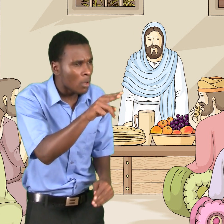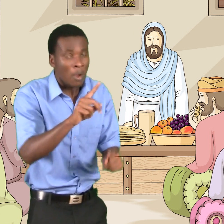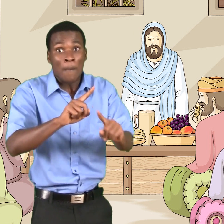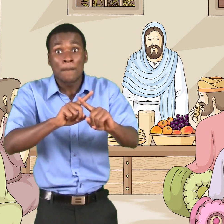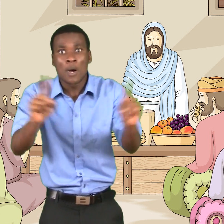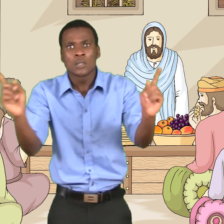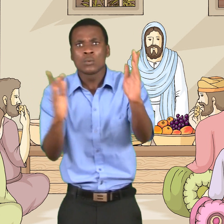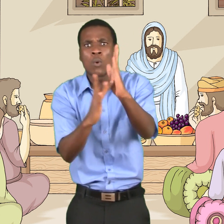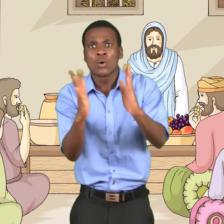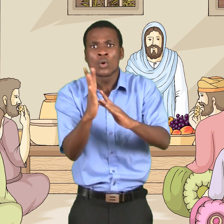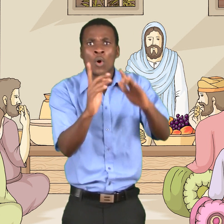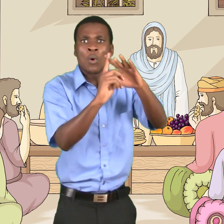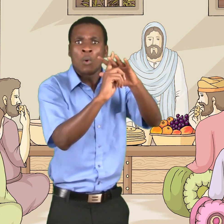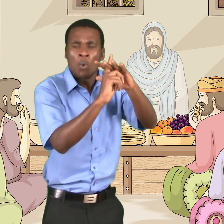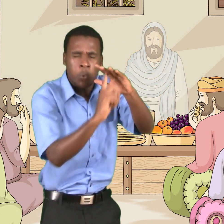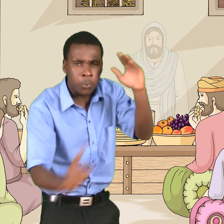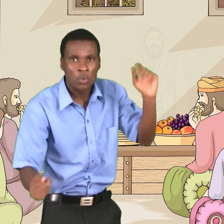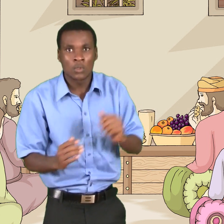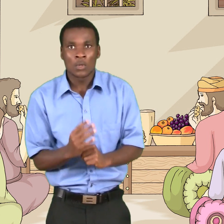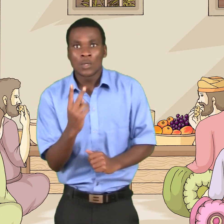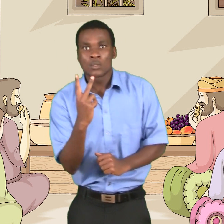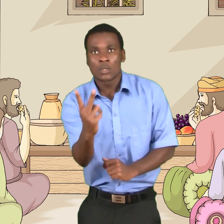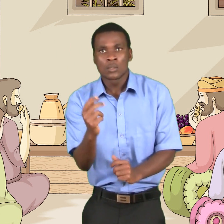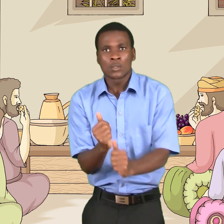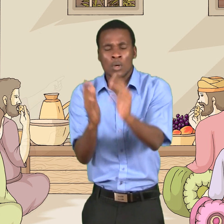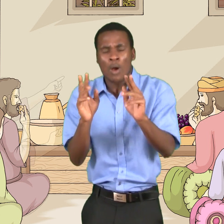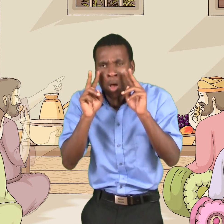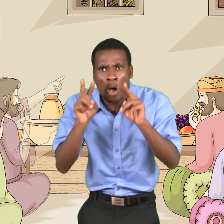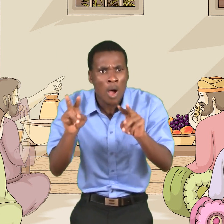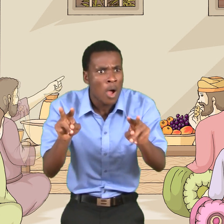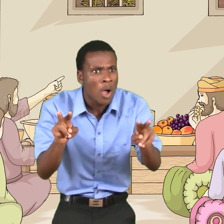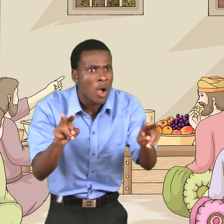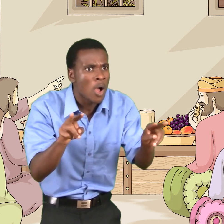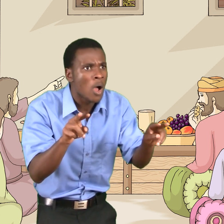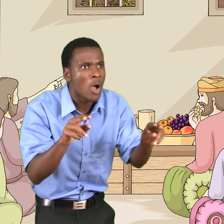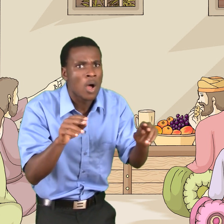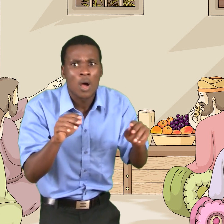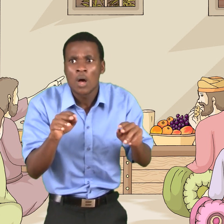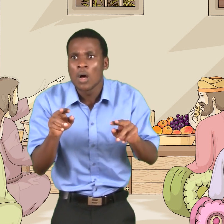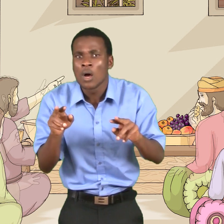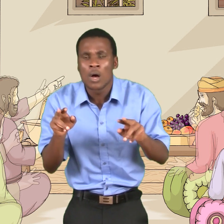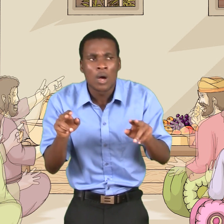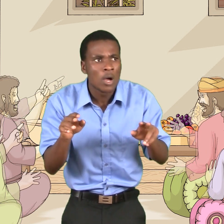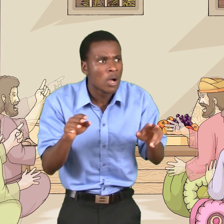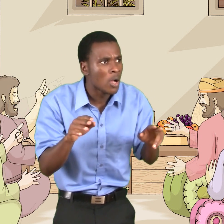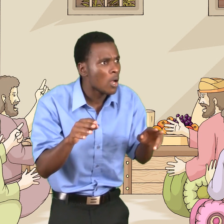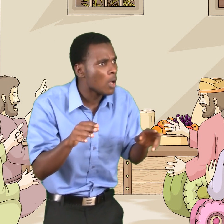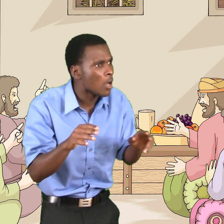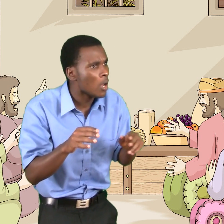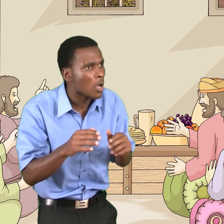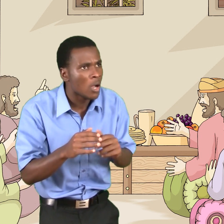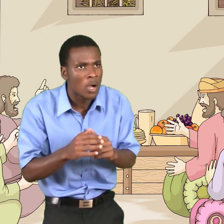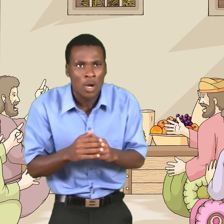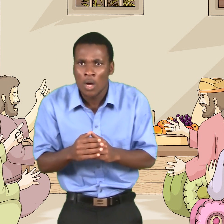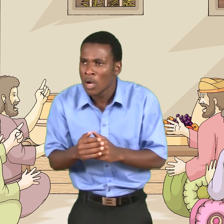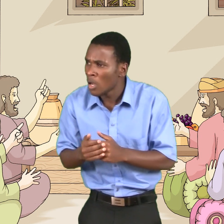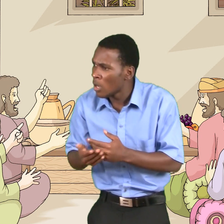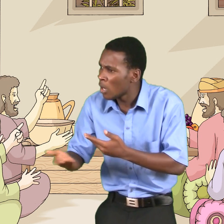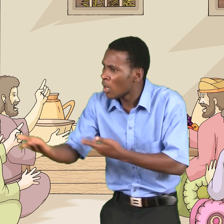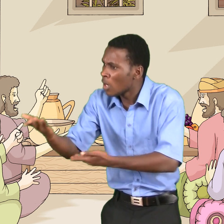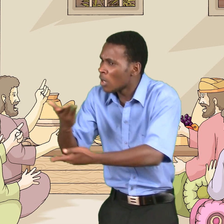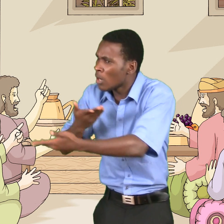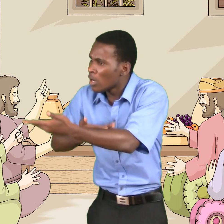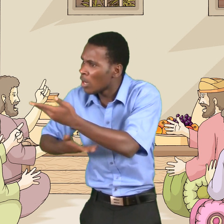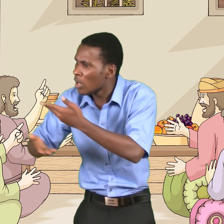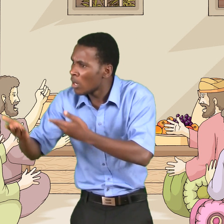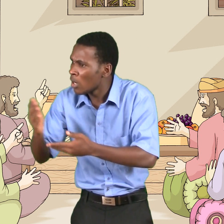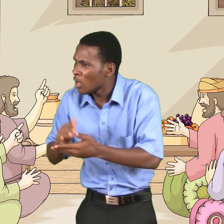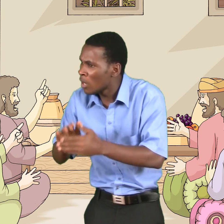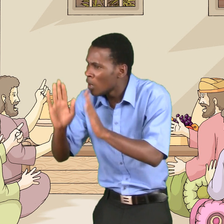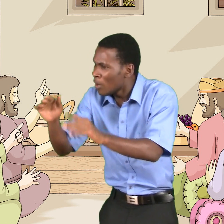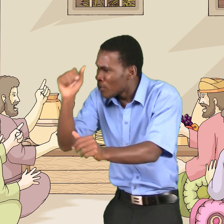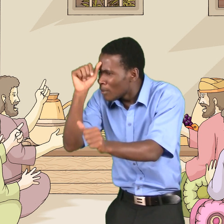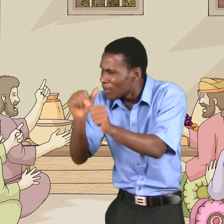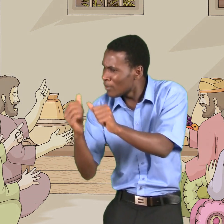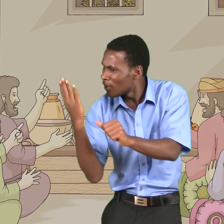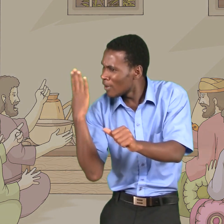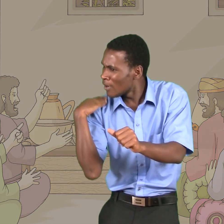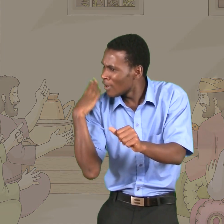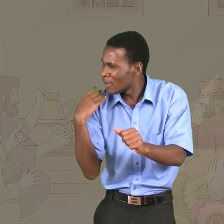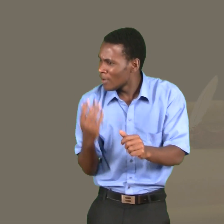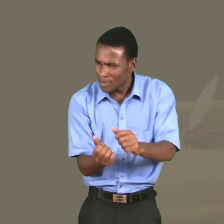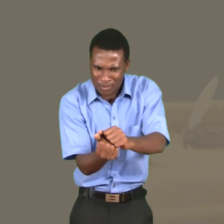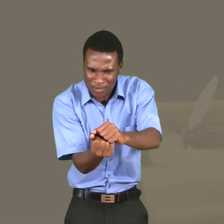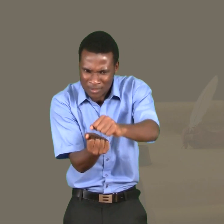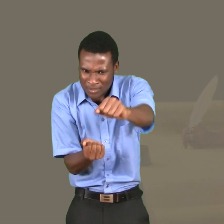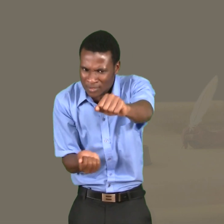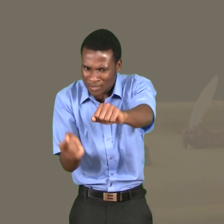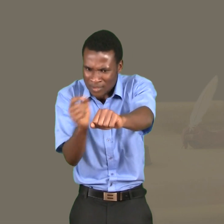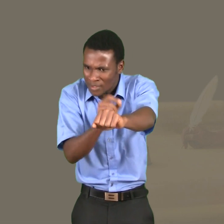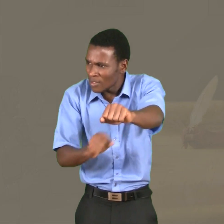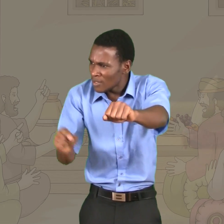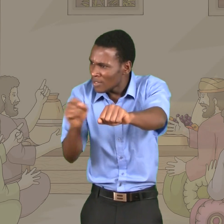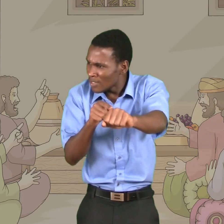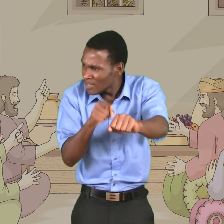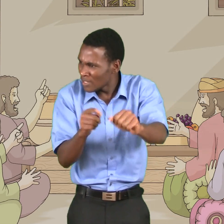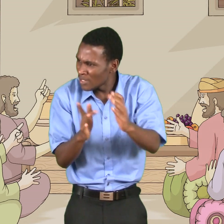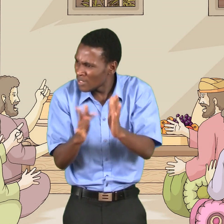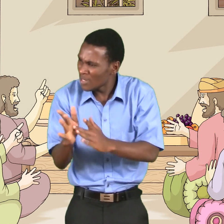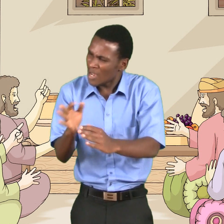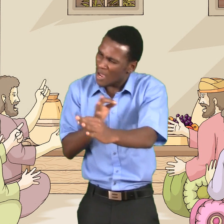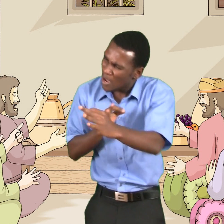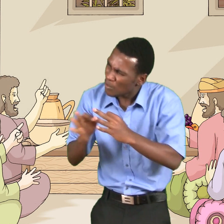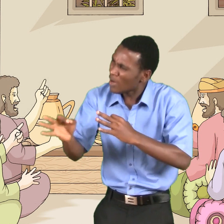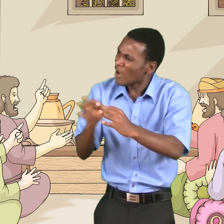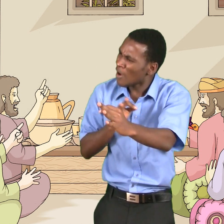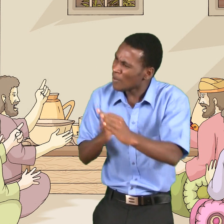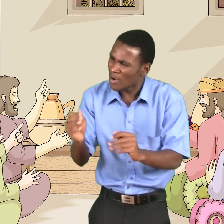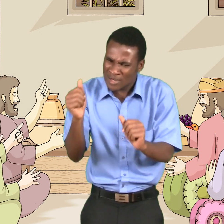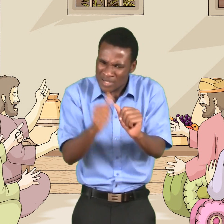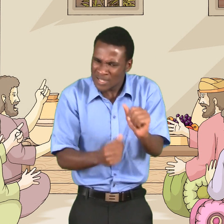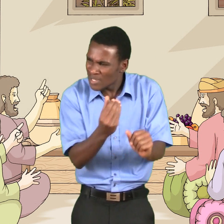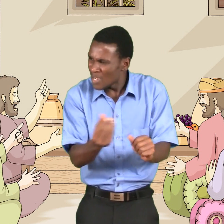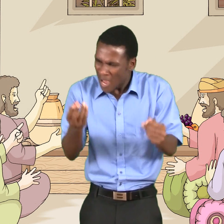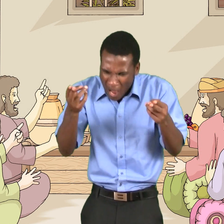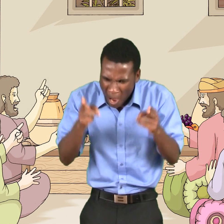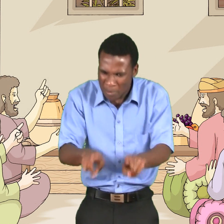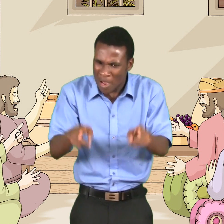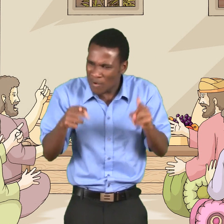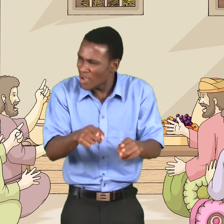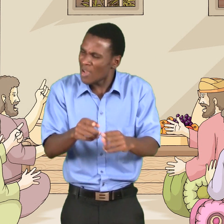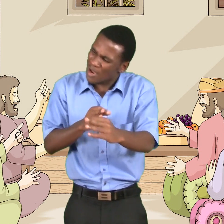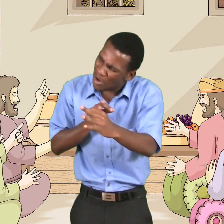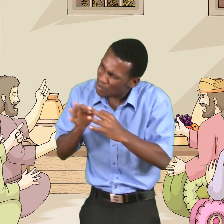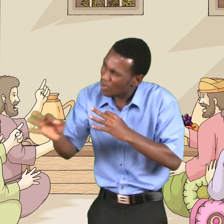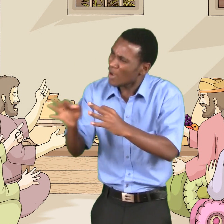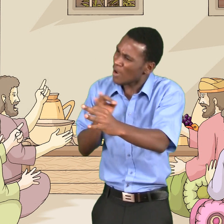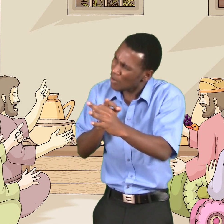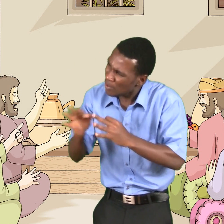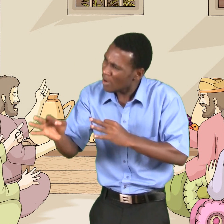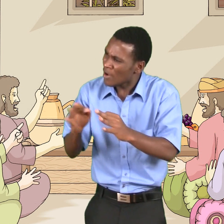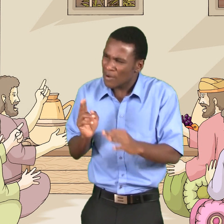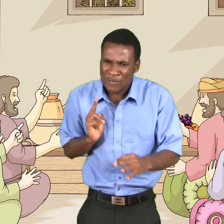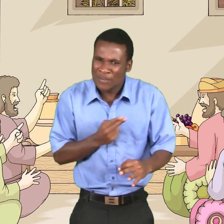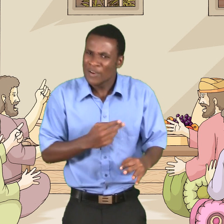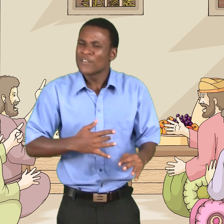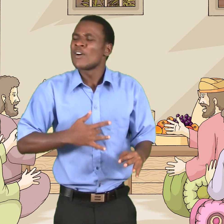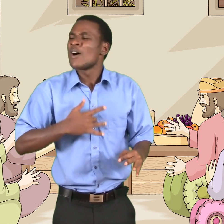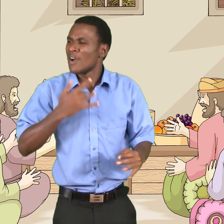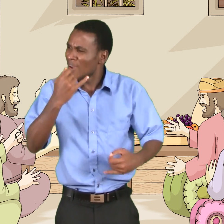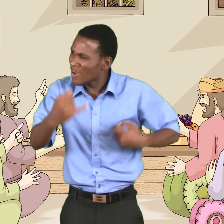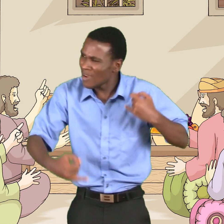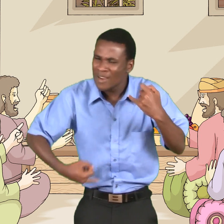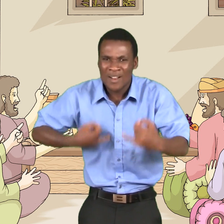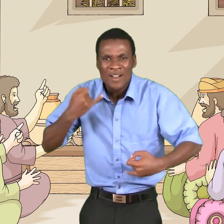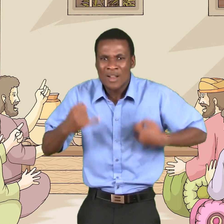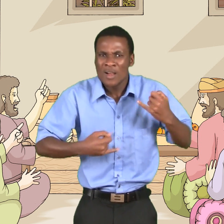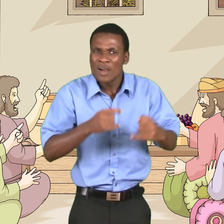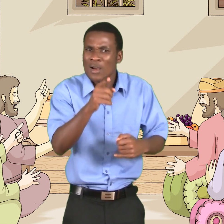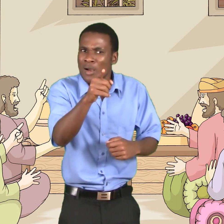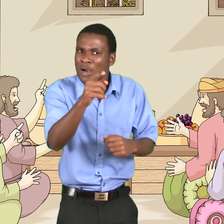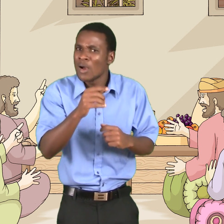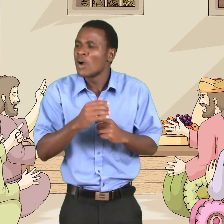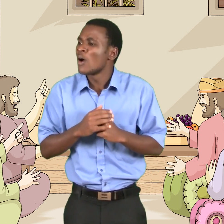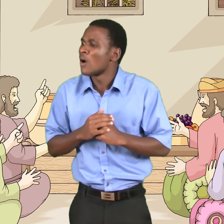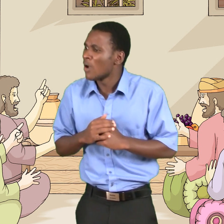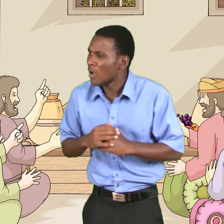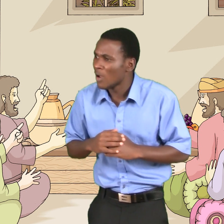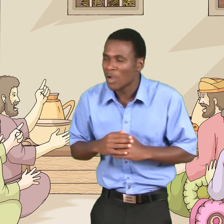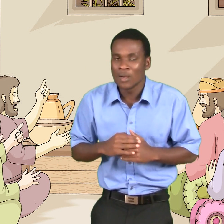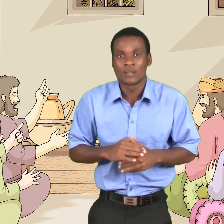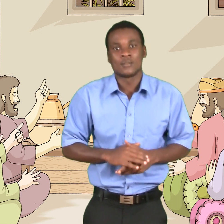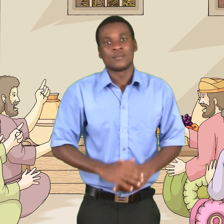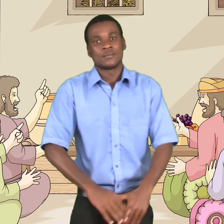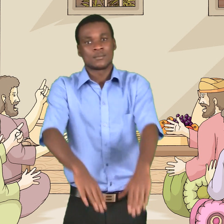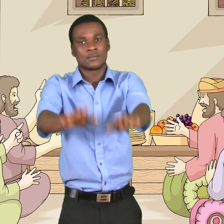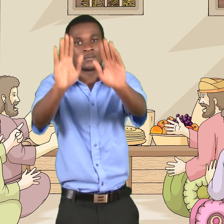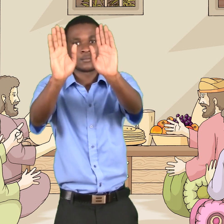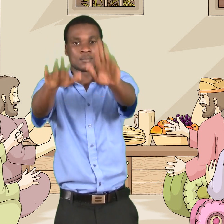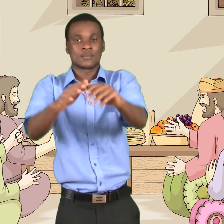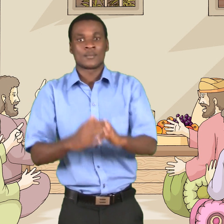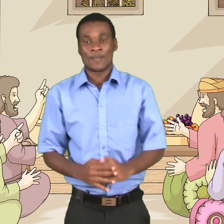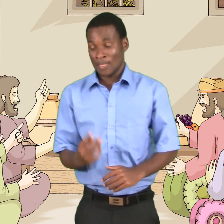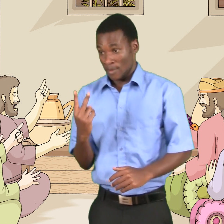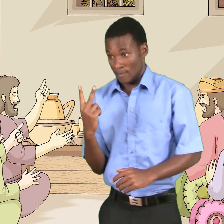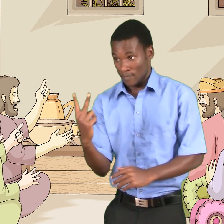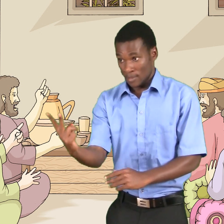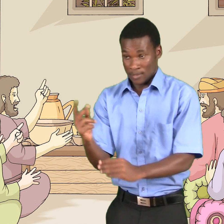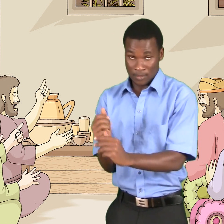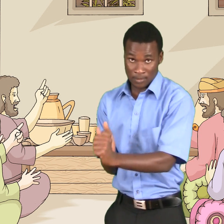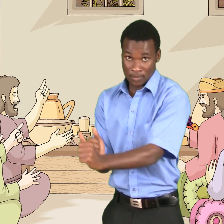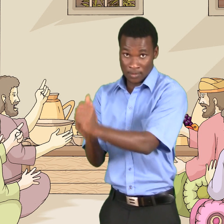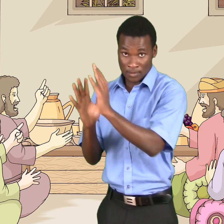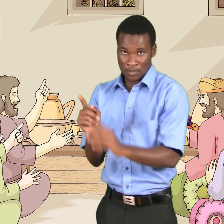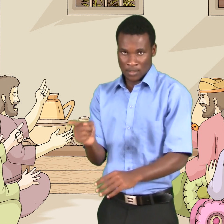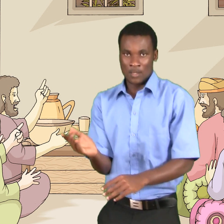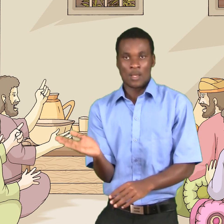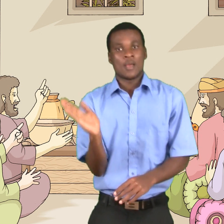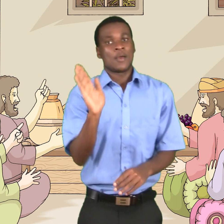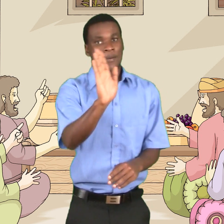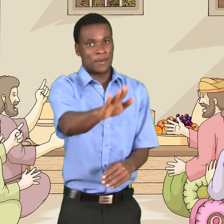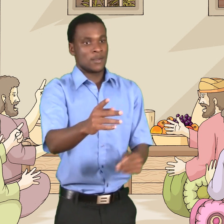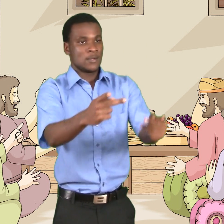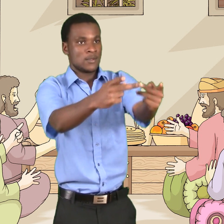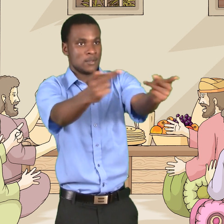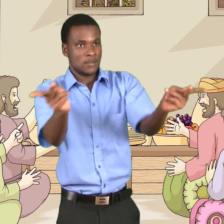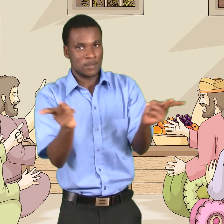They asked each other, “Were not our hearts burning within us as He spoke with us on the road and opened the Scriptures to us?”